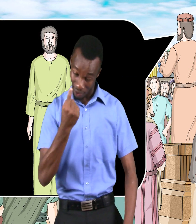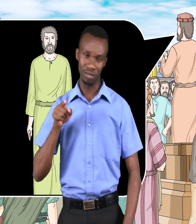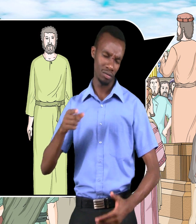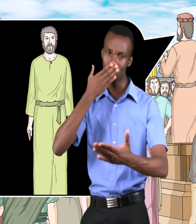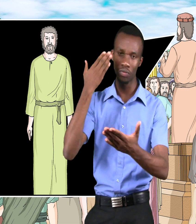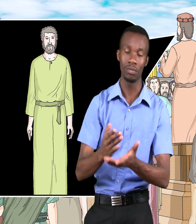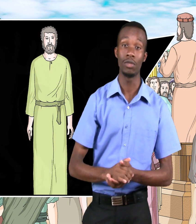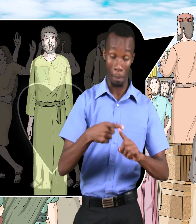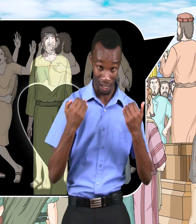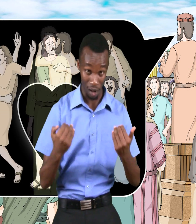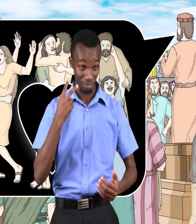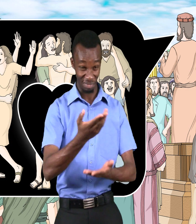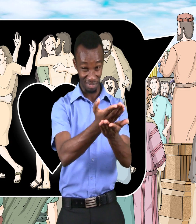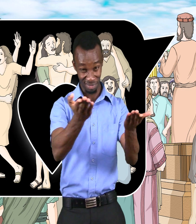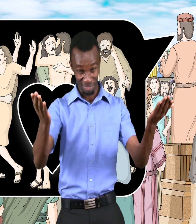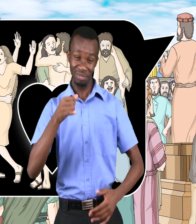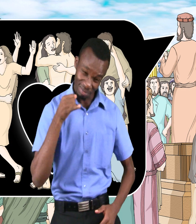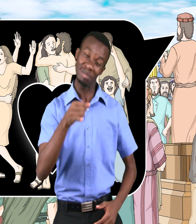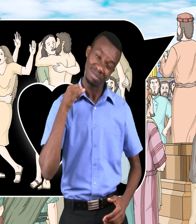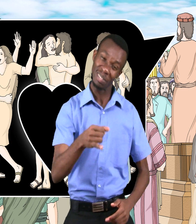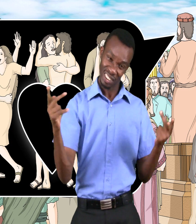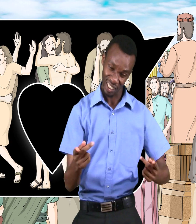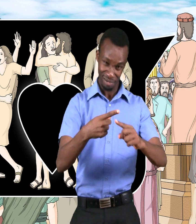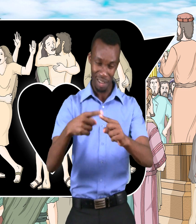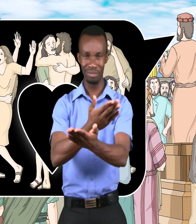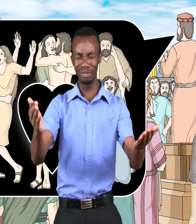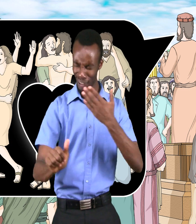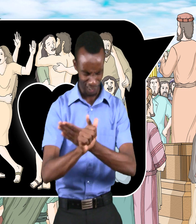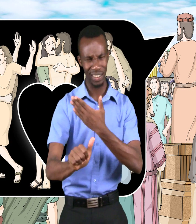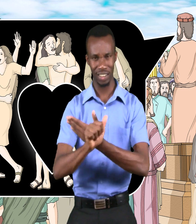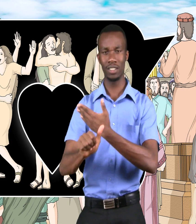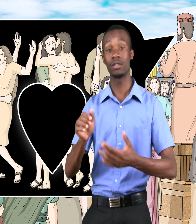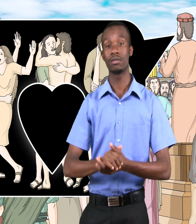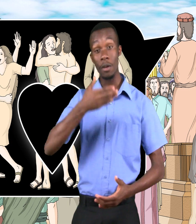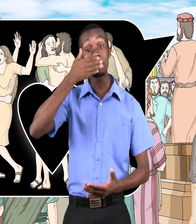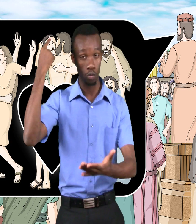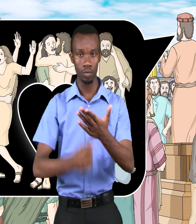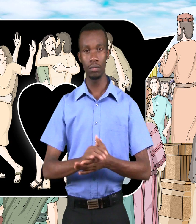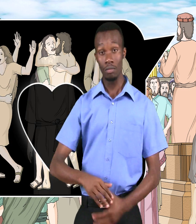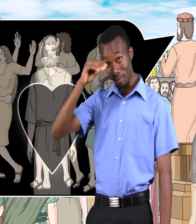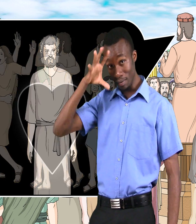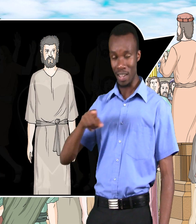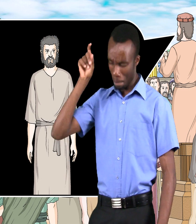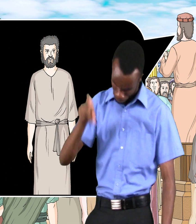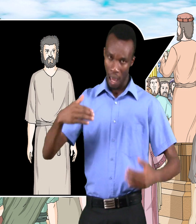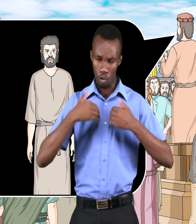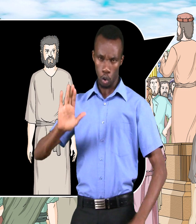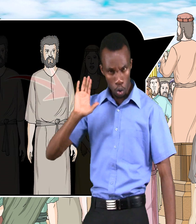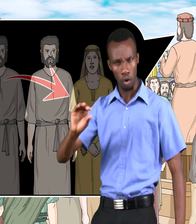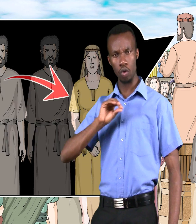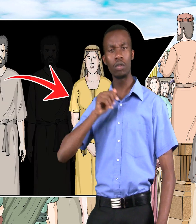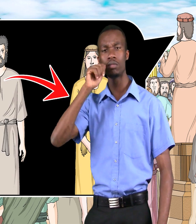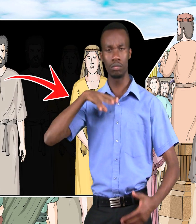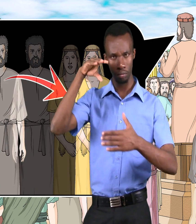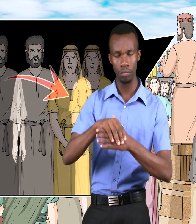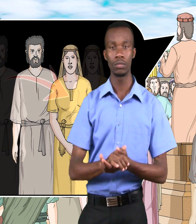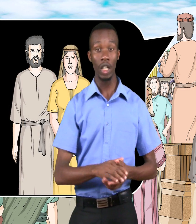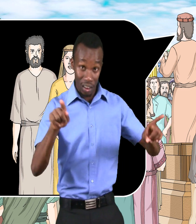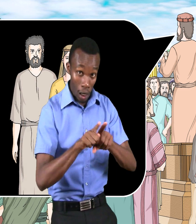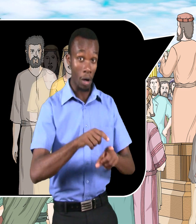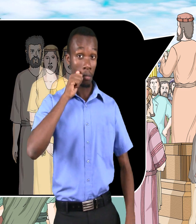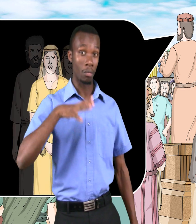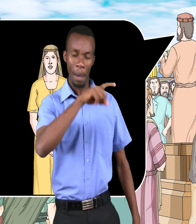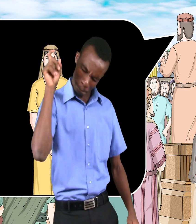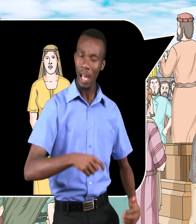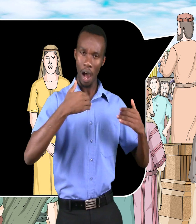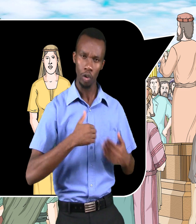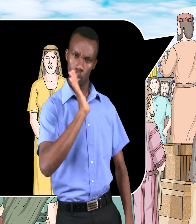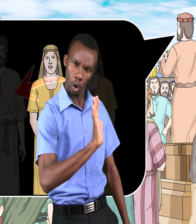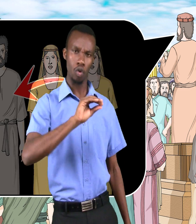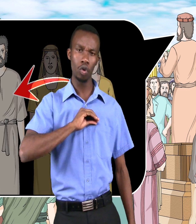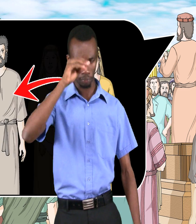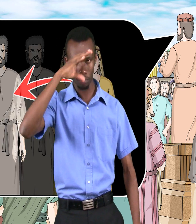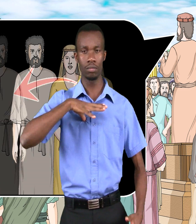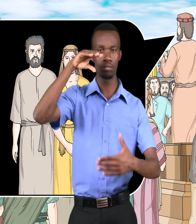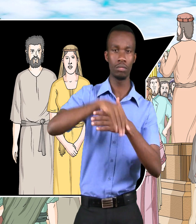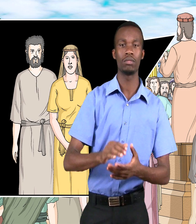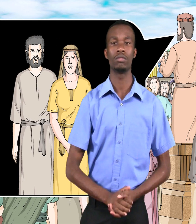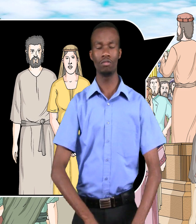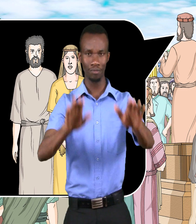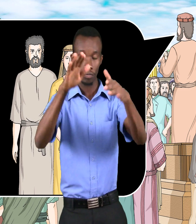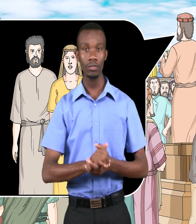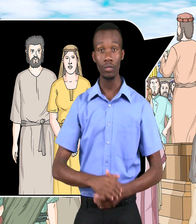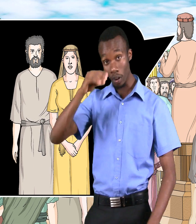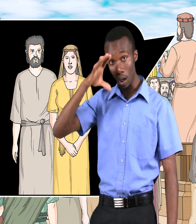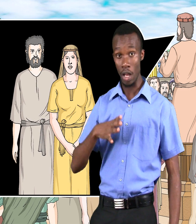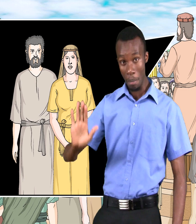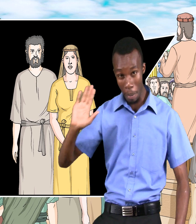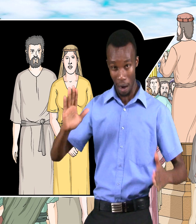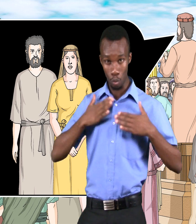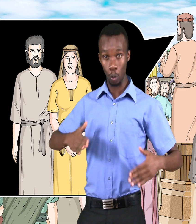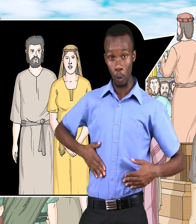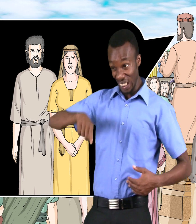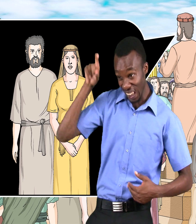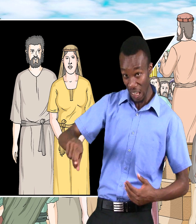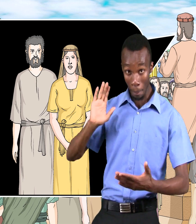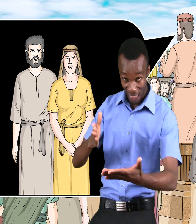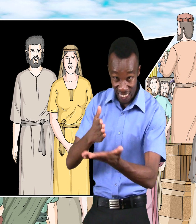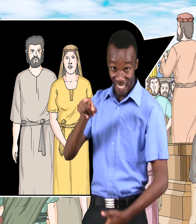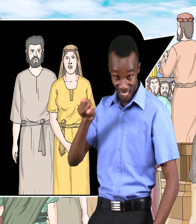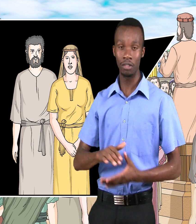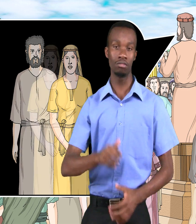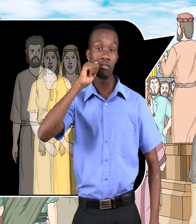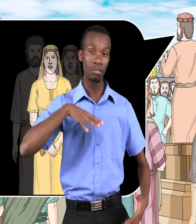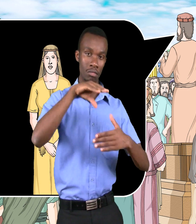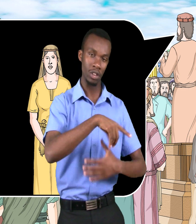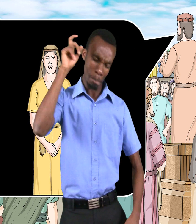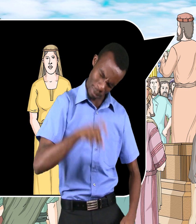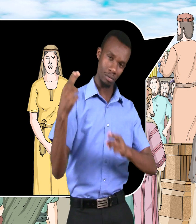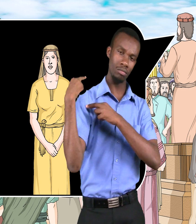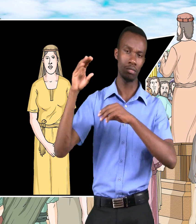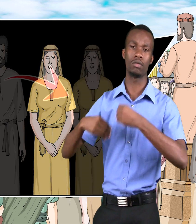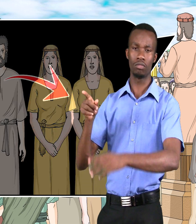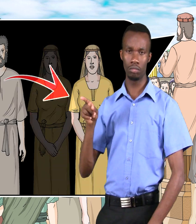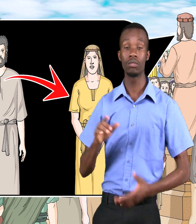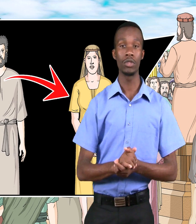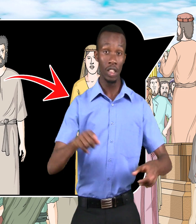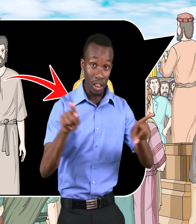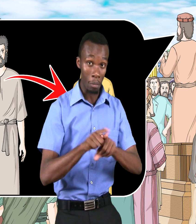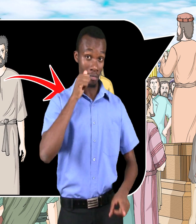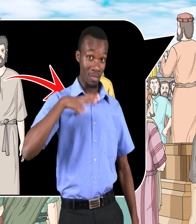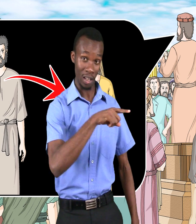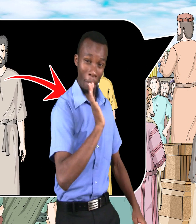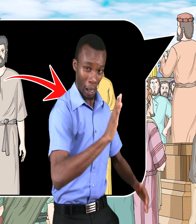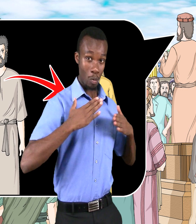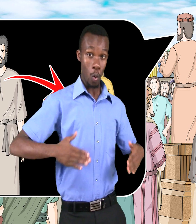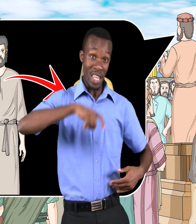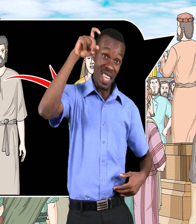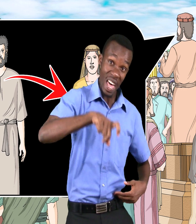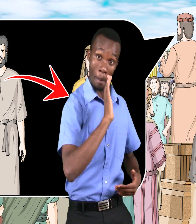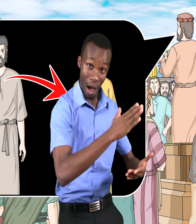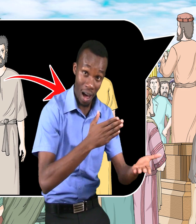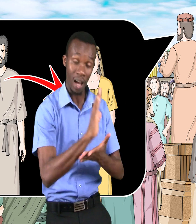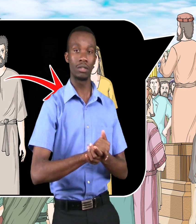But because there is so much sexual immorality, each man should have his own wife, and each woman her own husband.